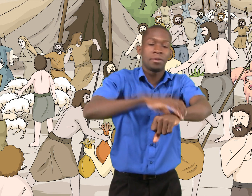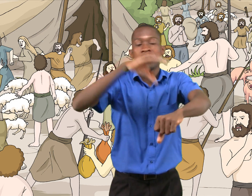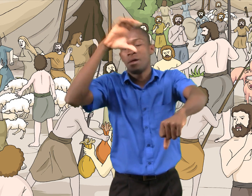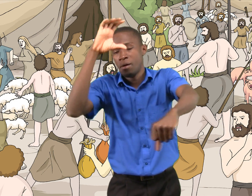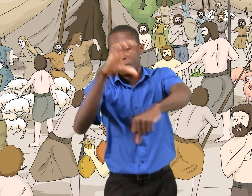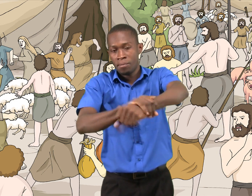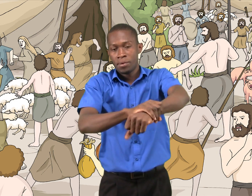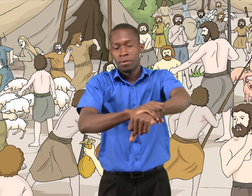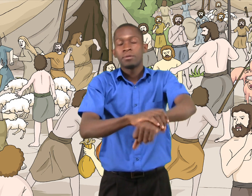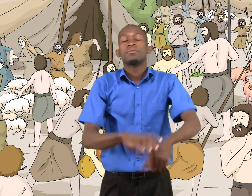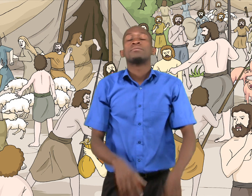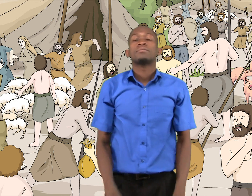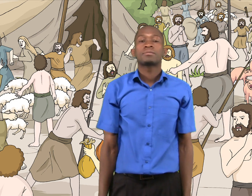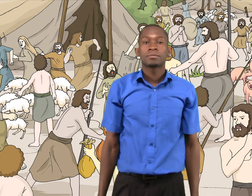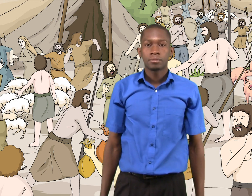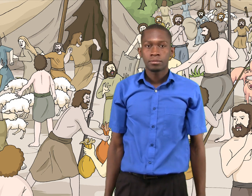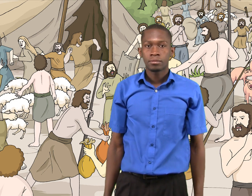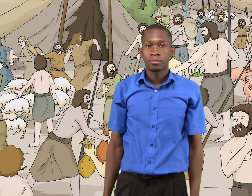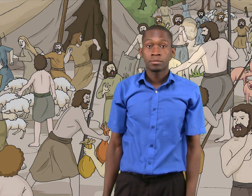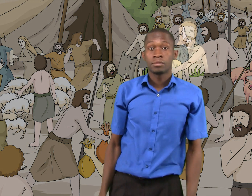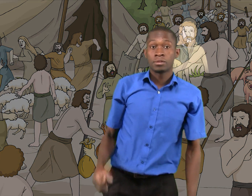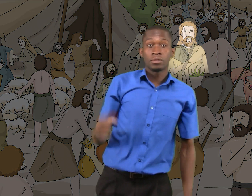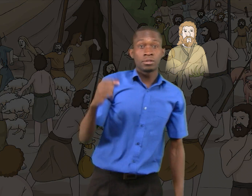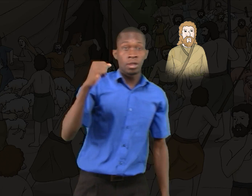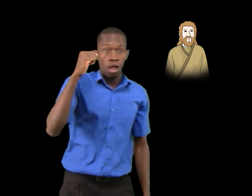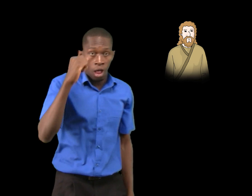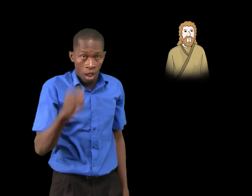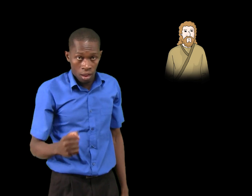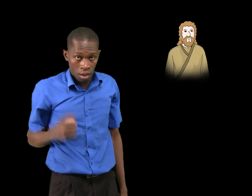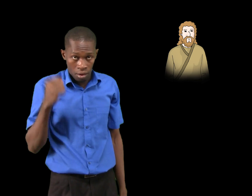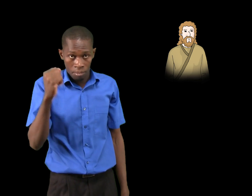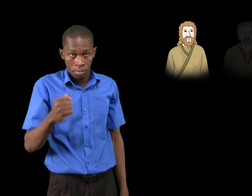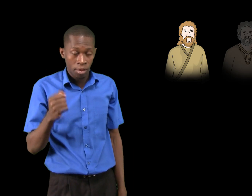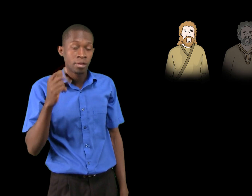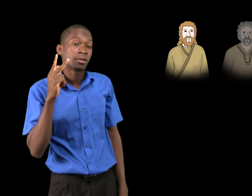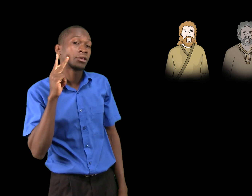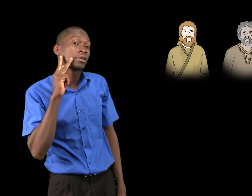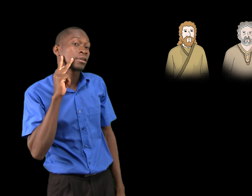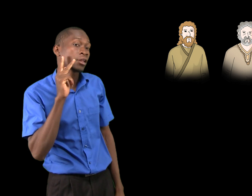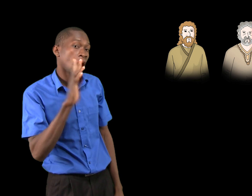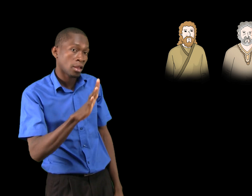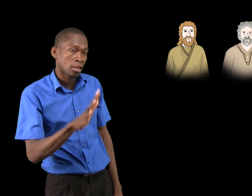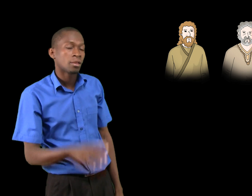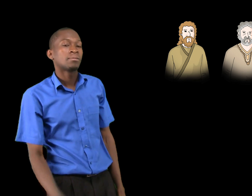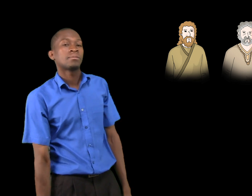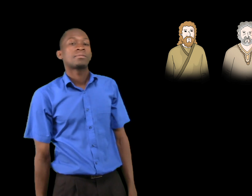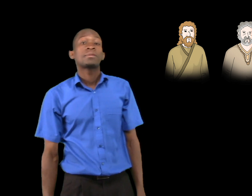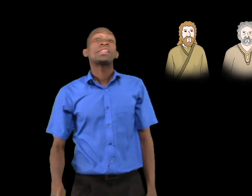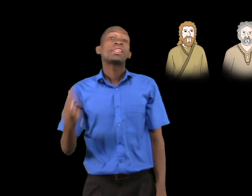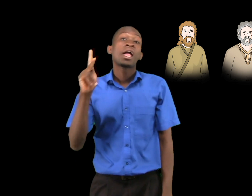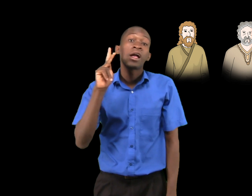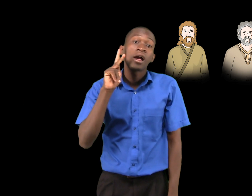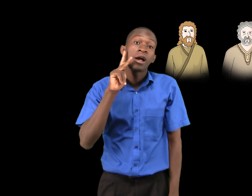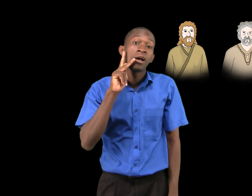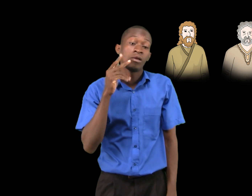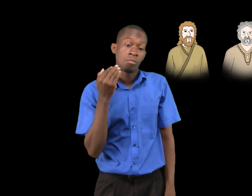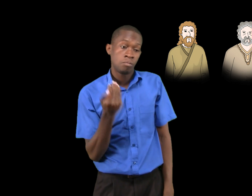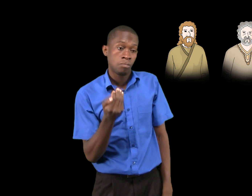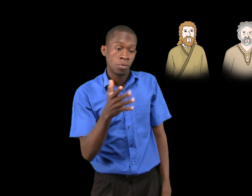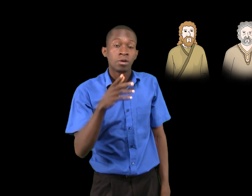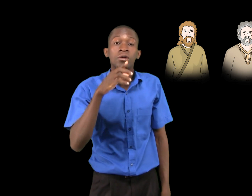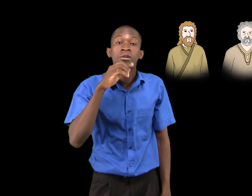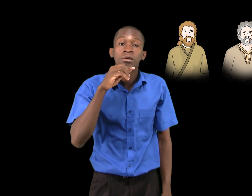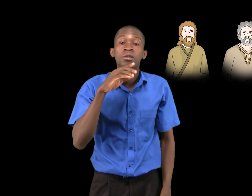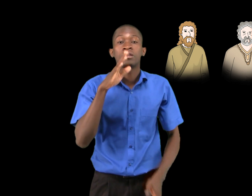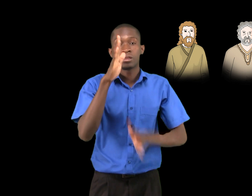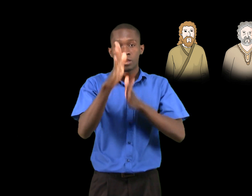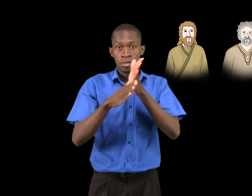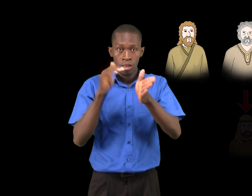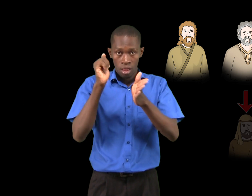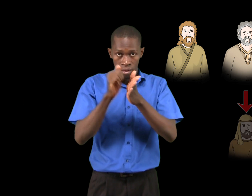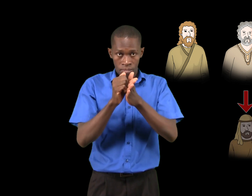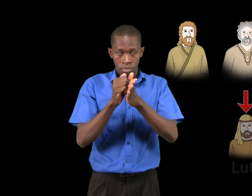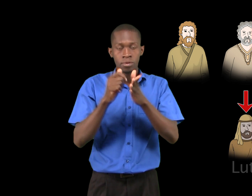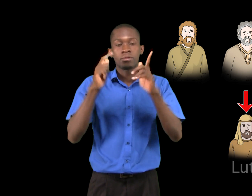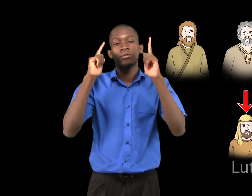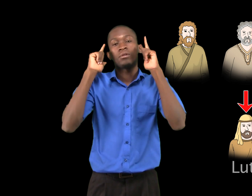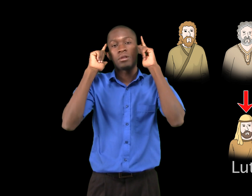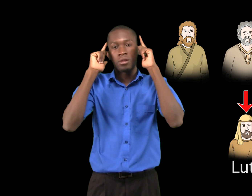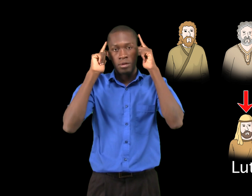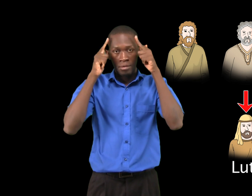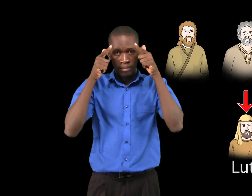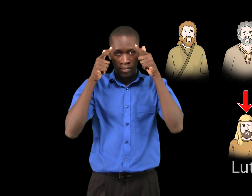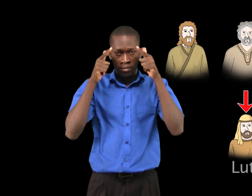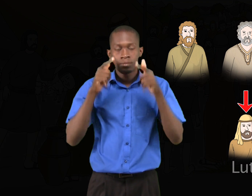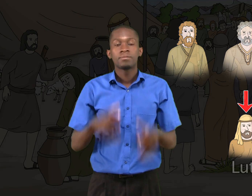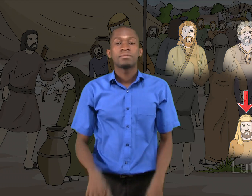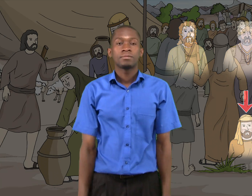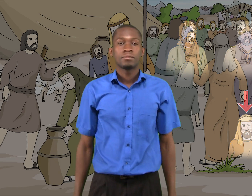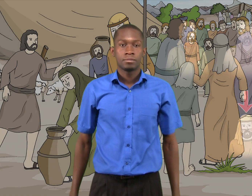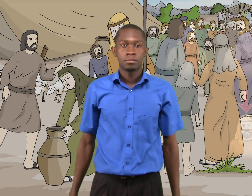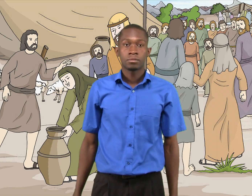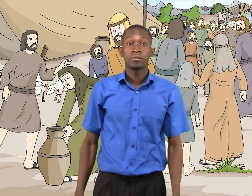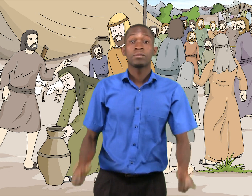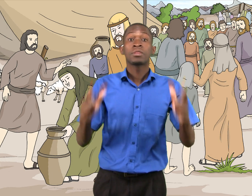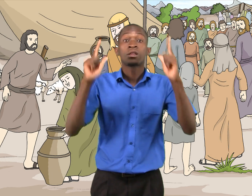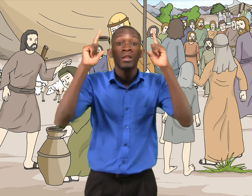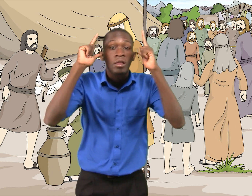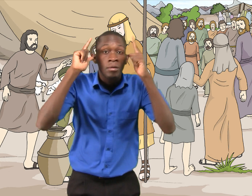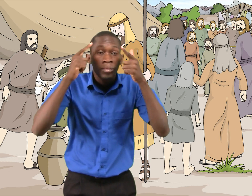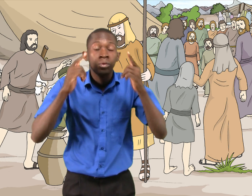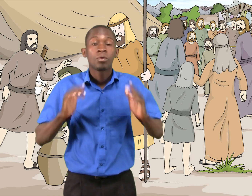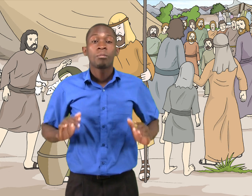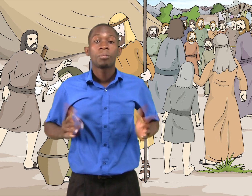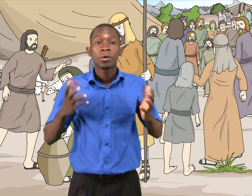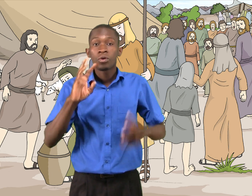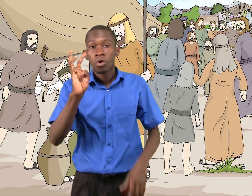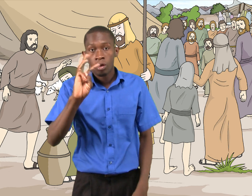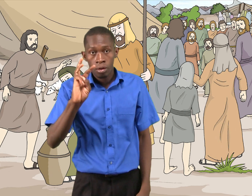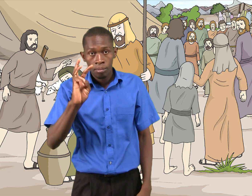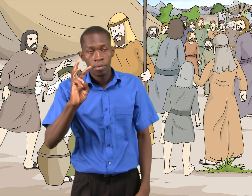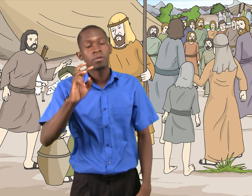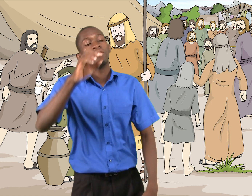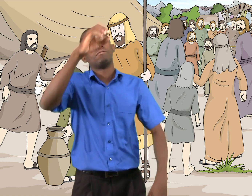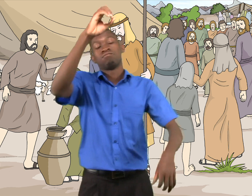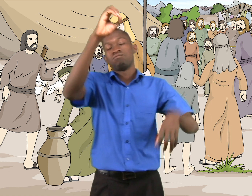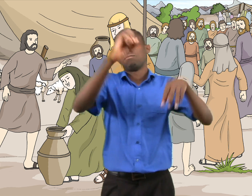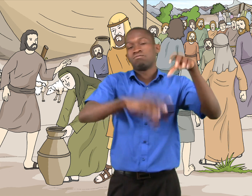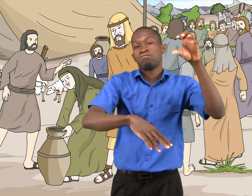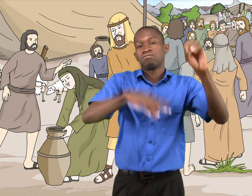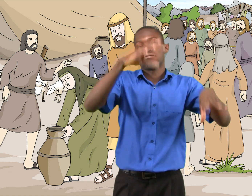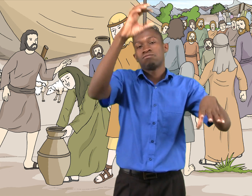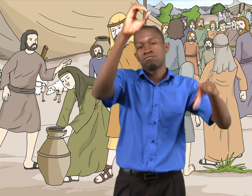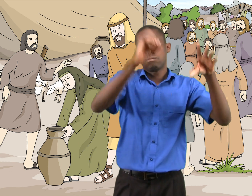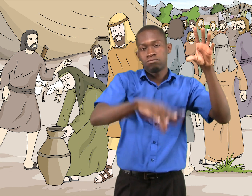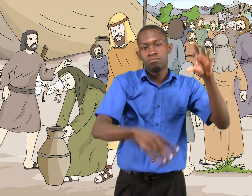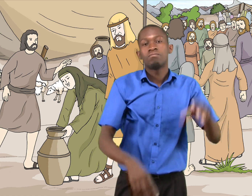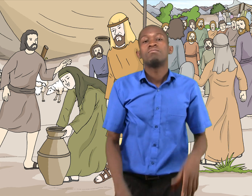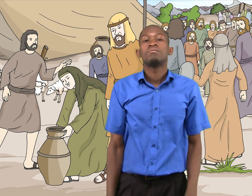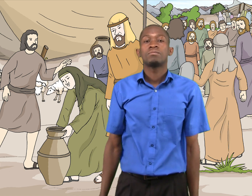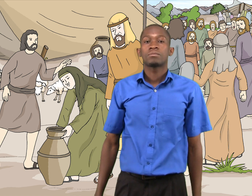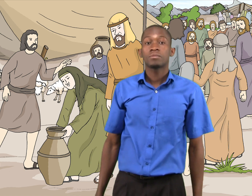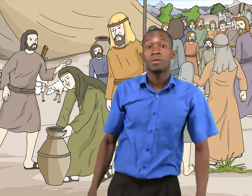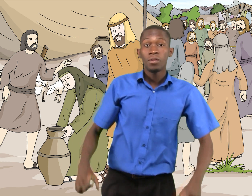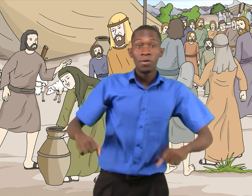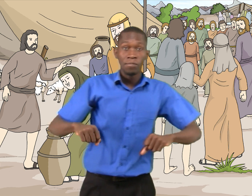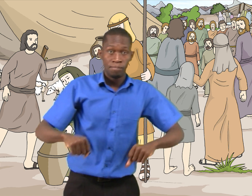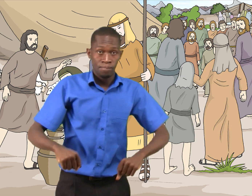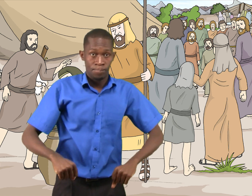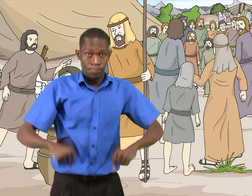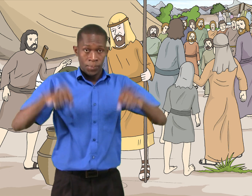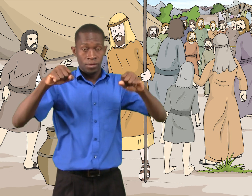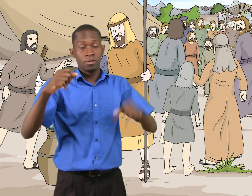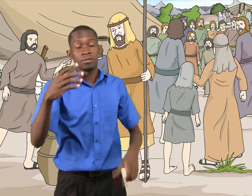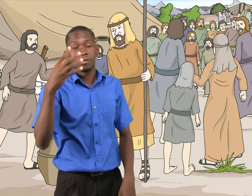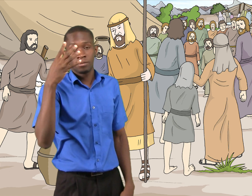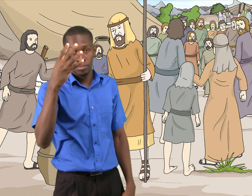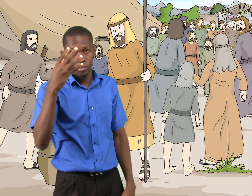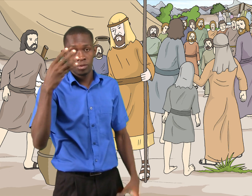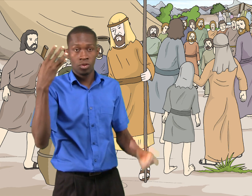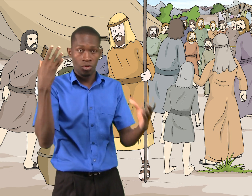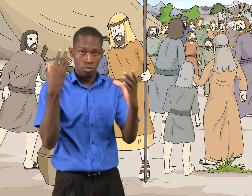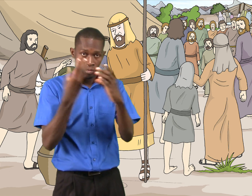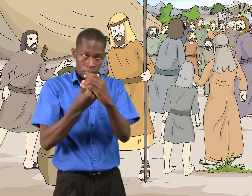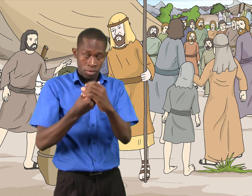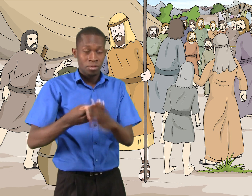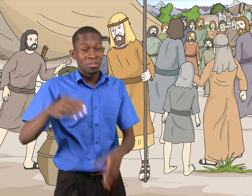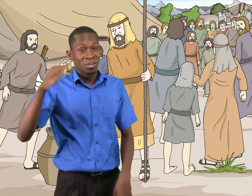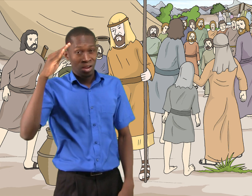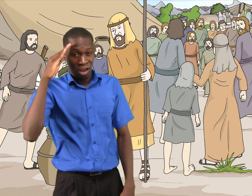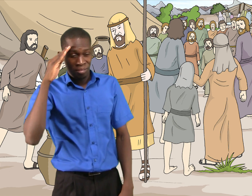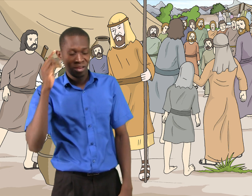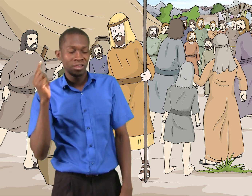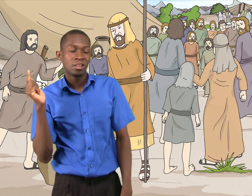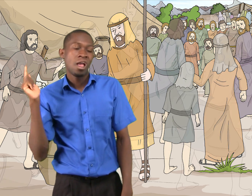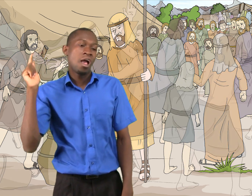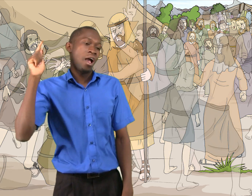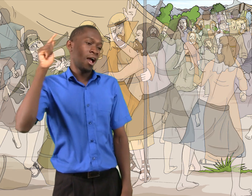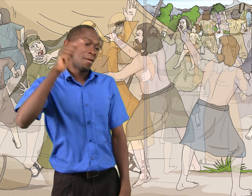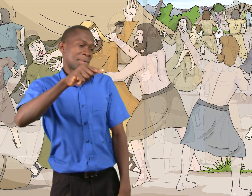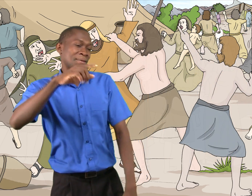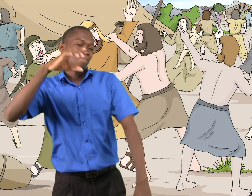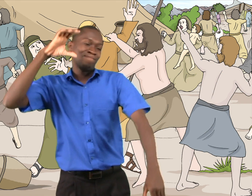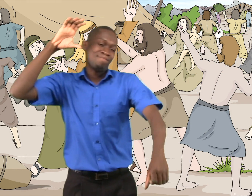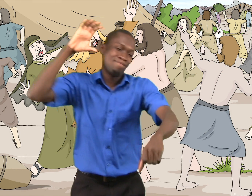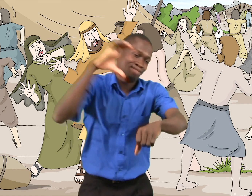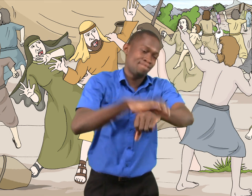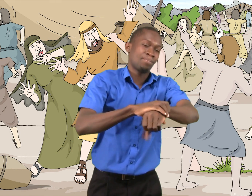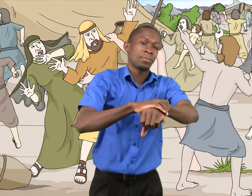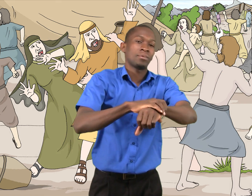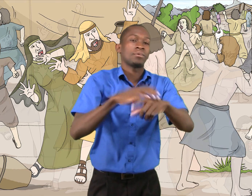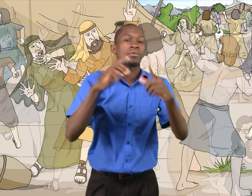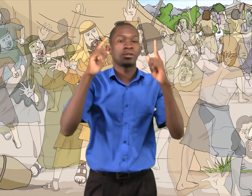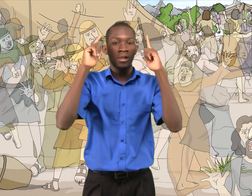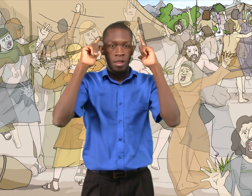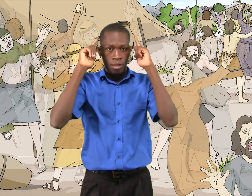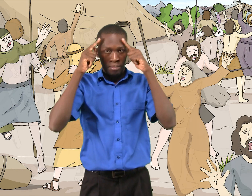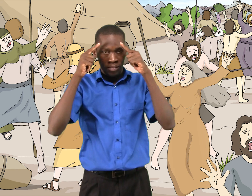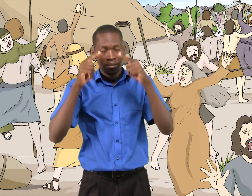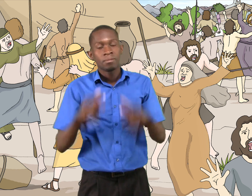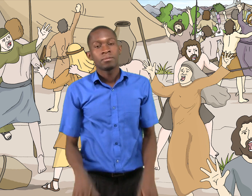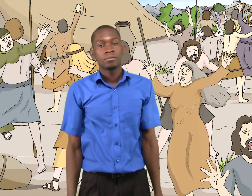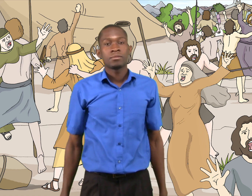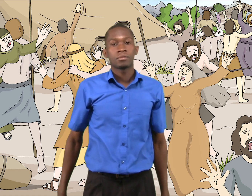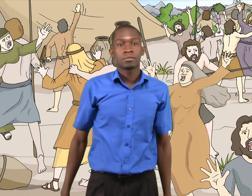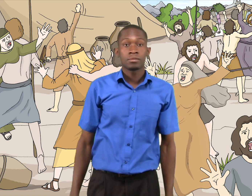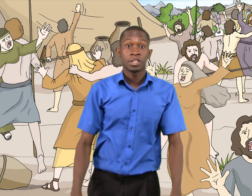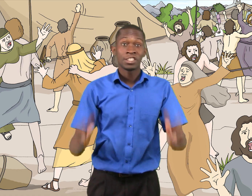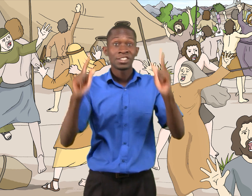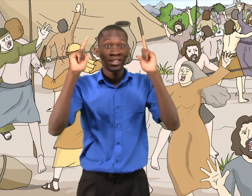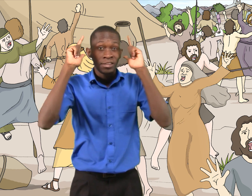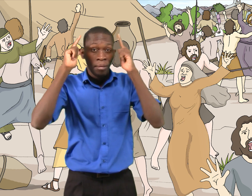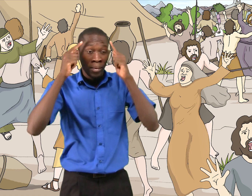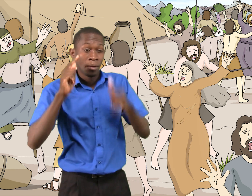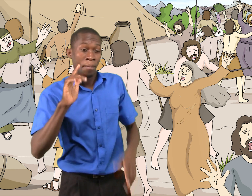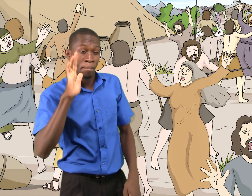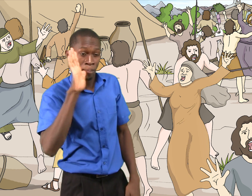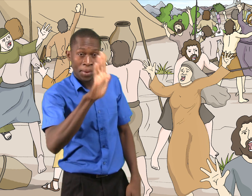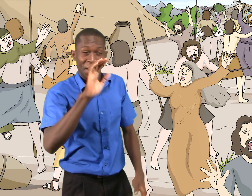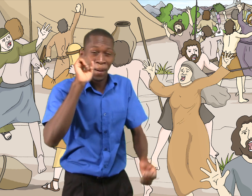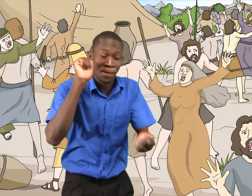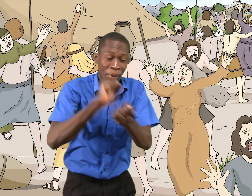They also carried off Abram’s nephew Lot and his possessions, since Lot was living in Sodom.